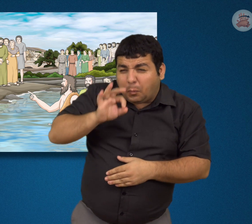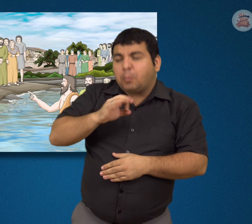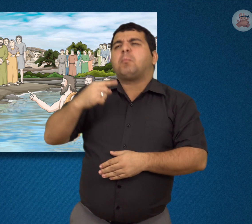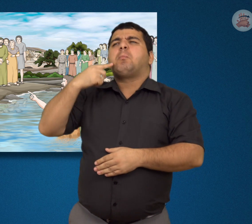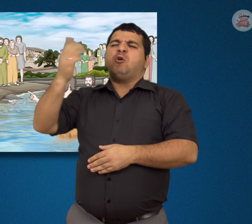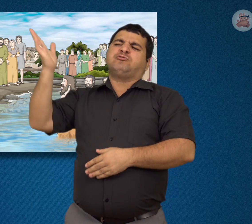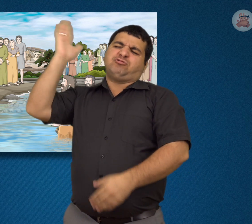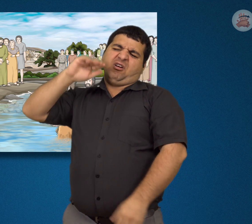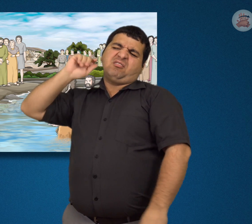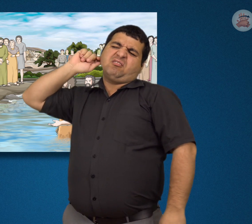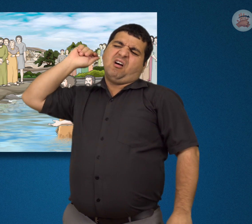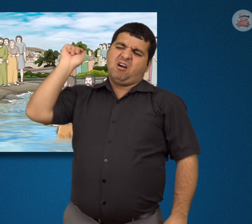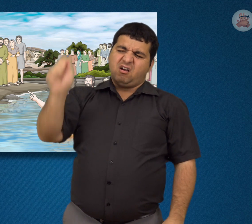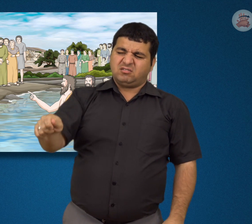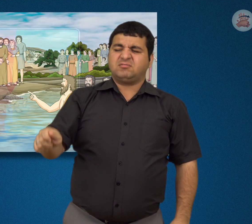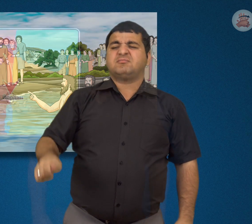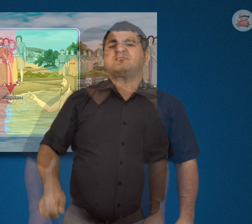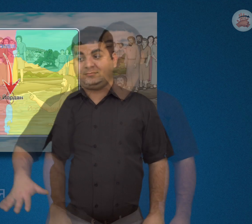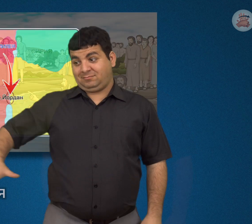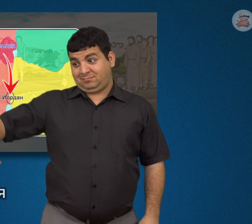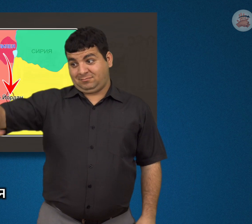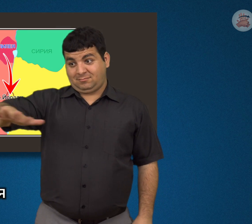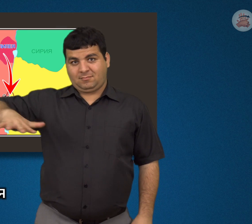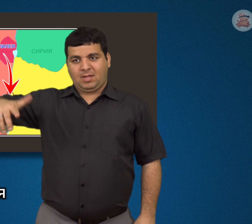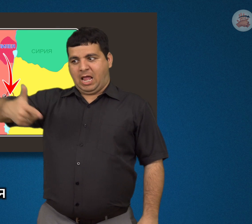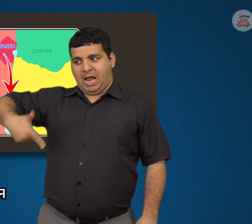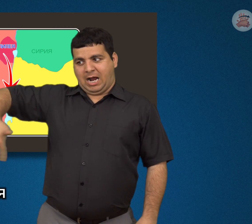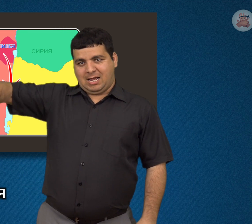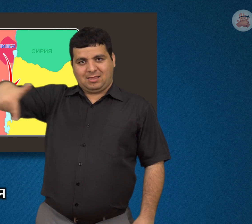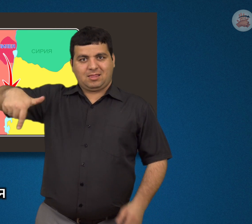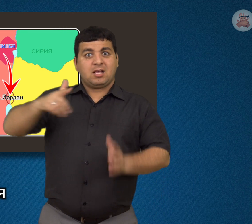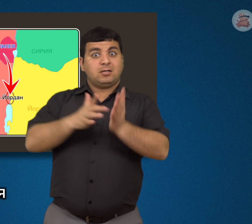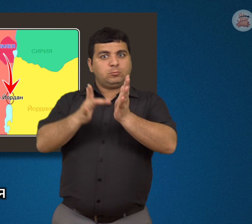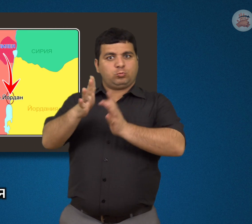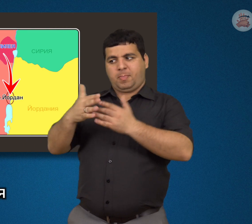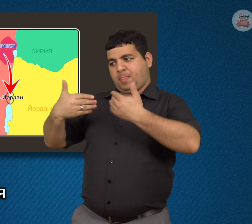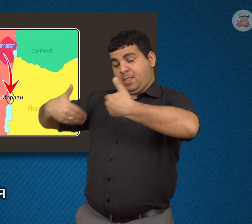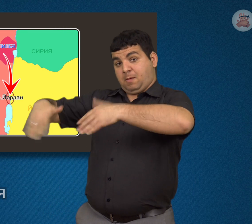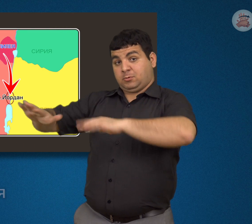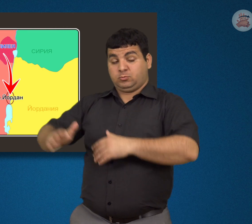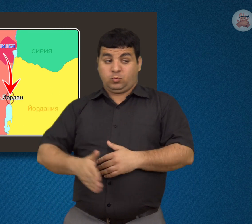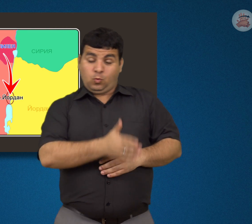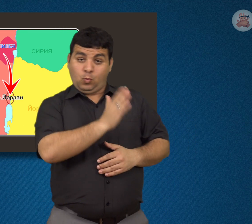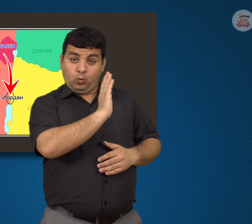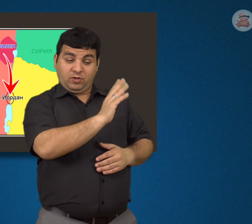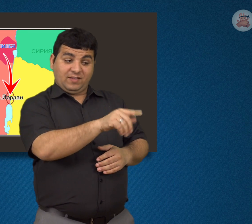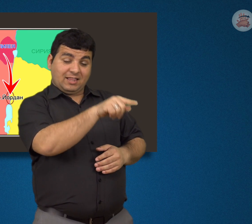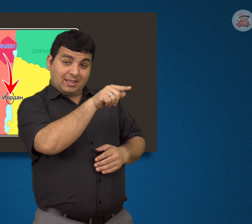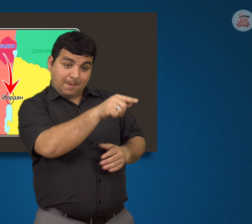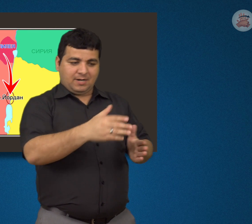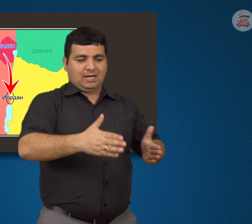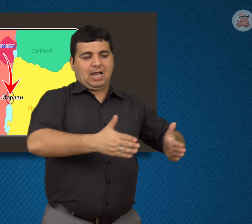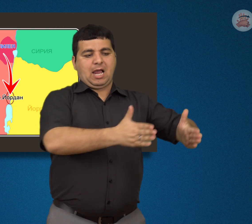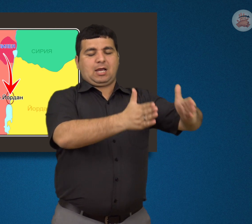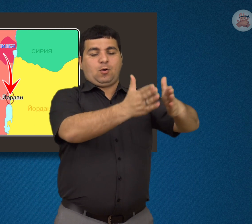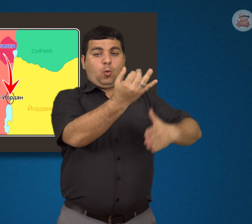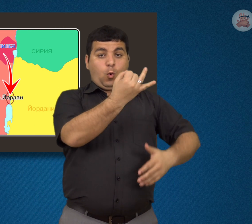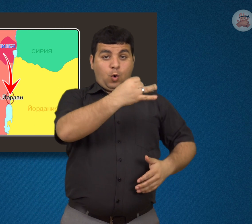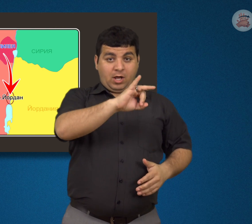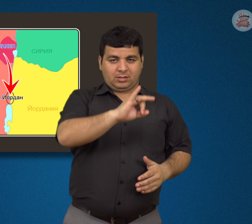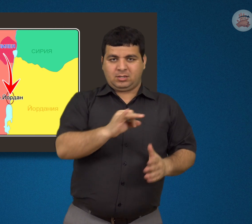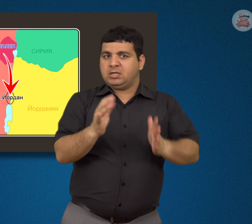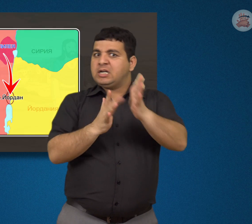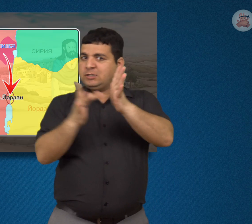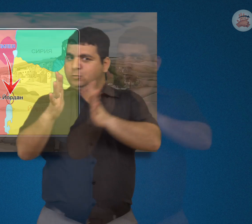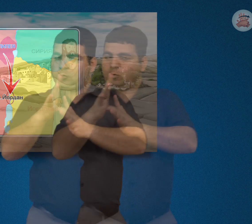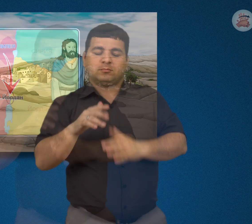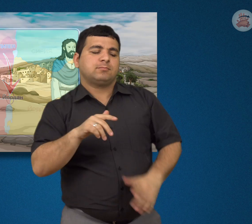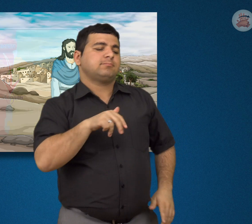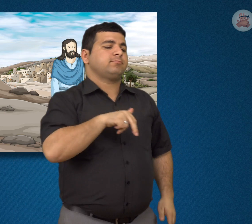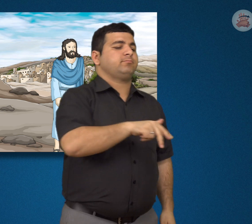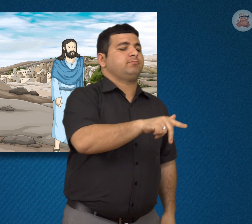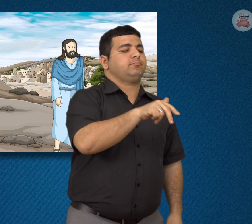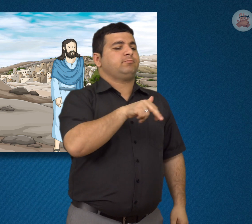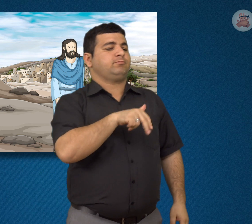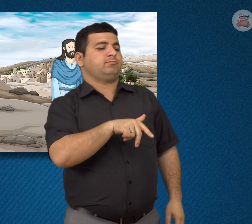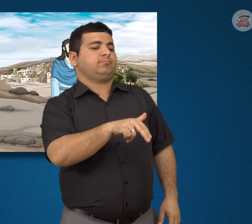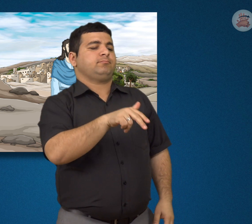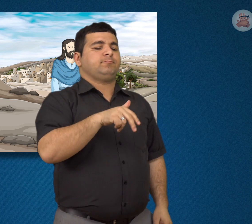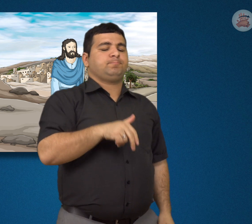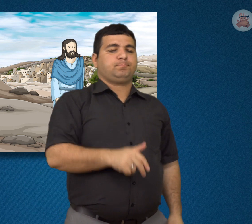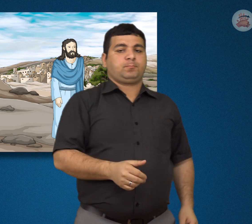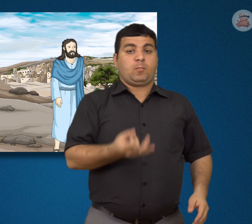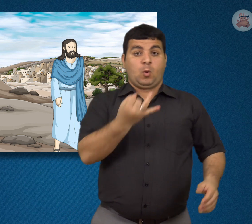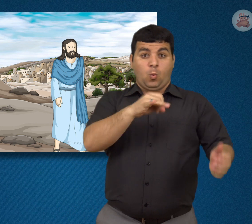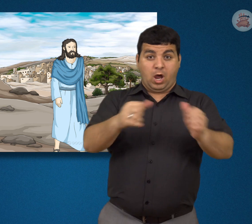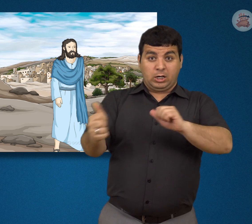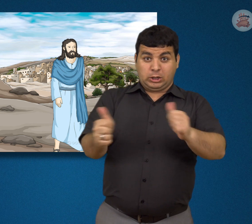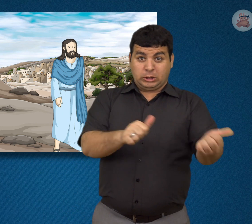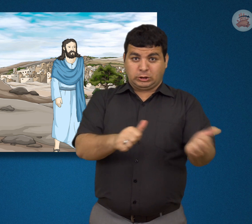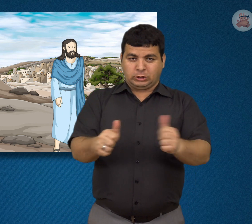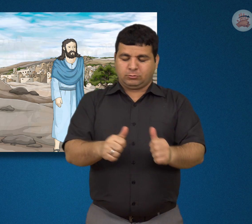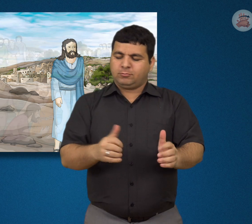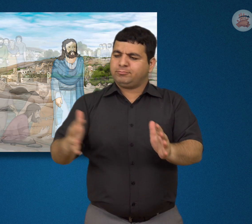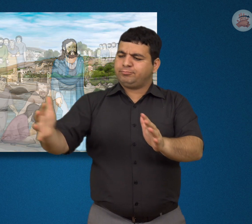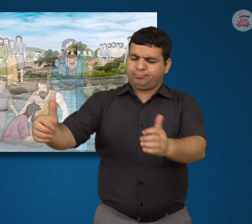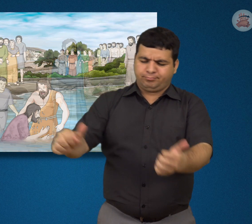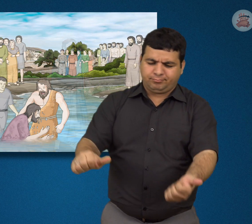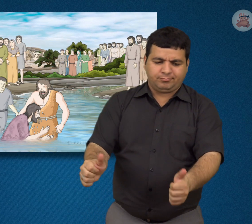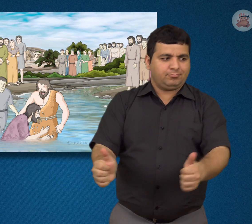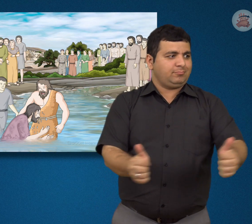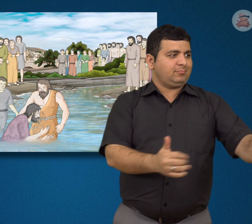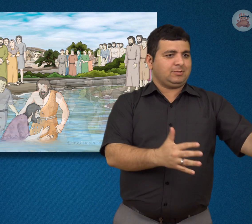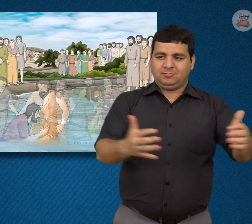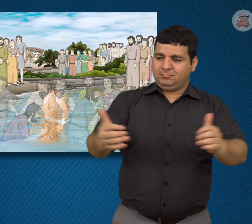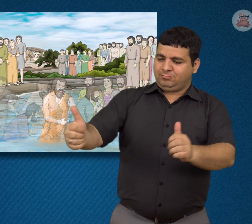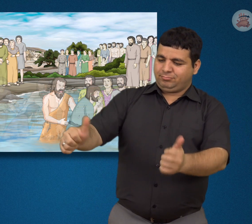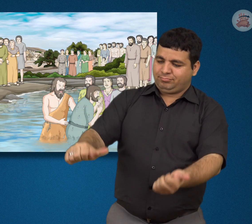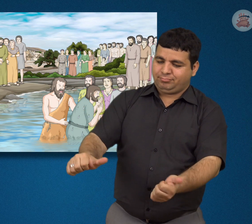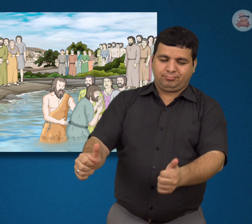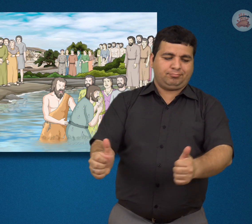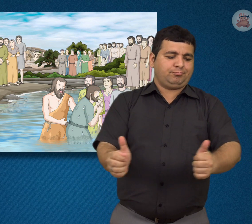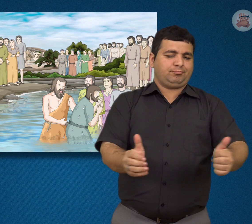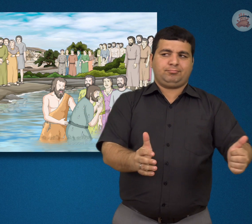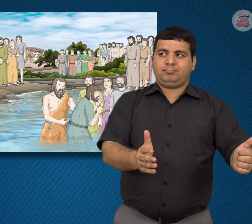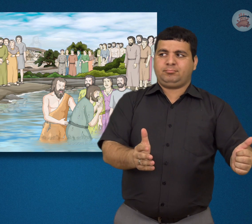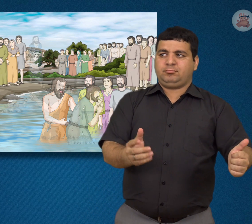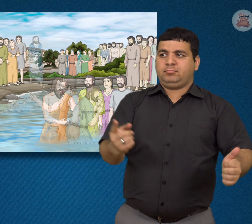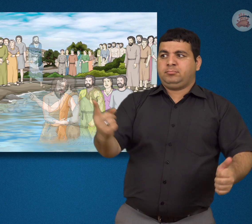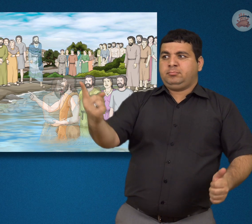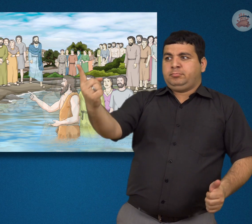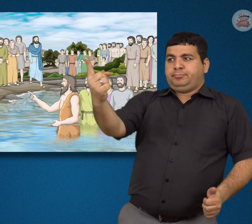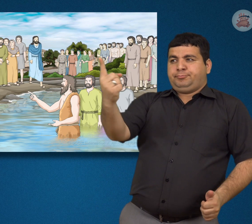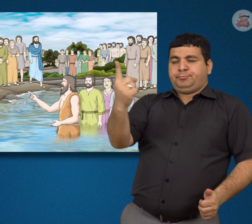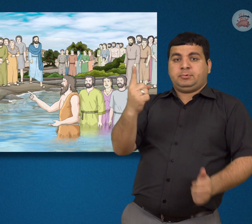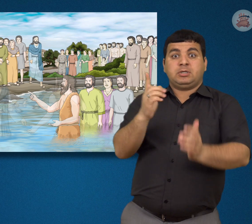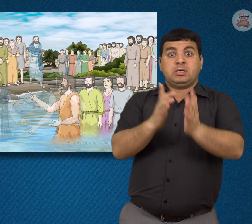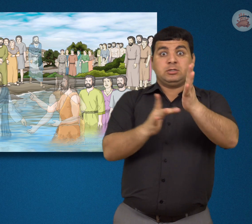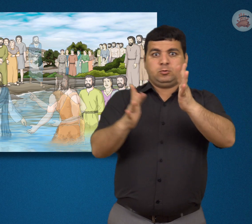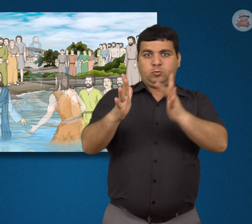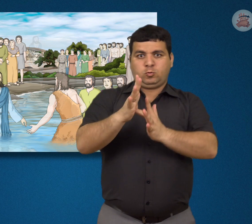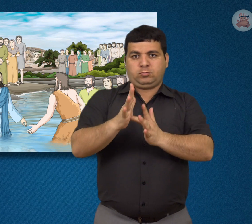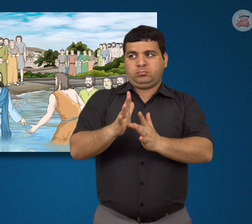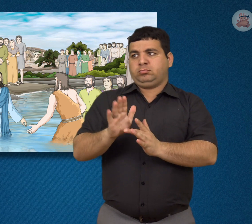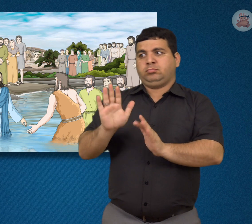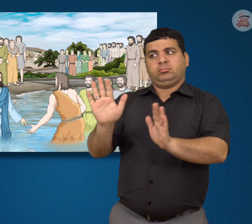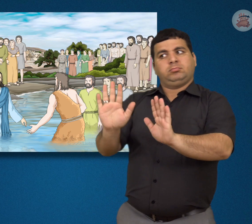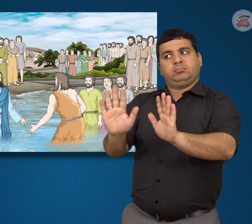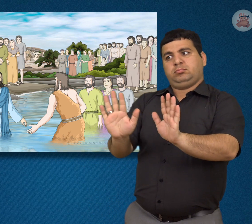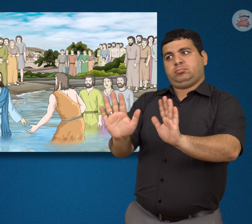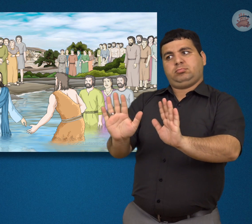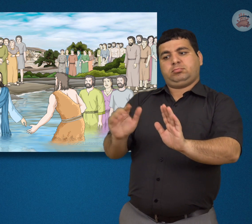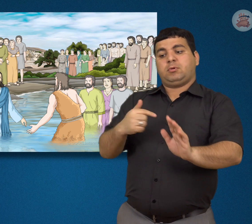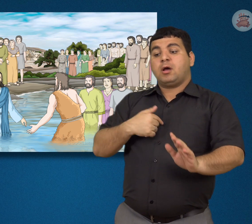At that time Jesus came from Galilee to the Jordan to be baptized by John.